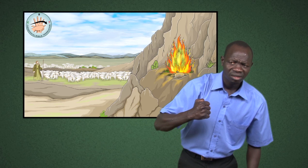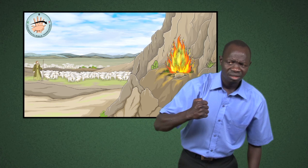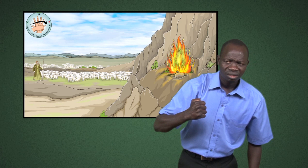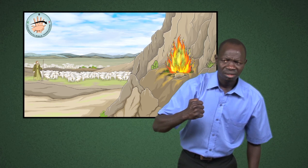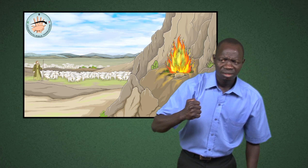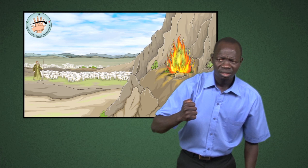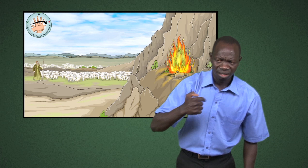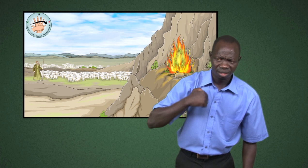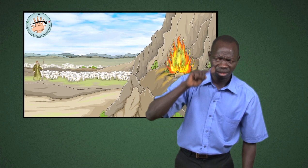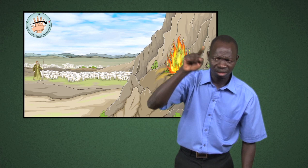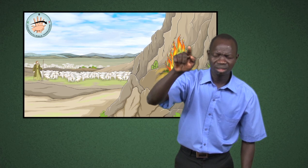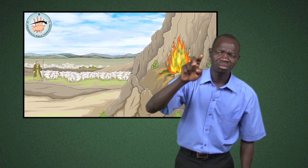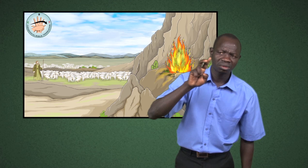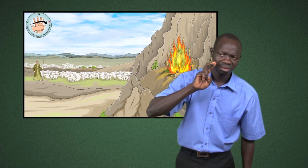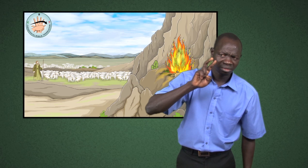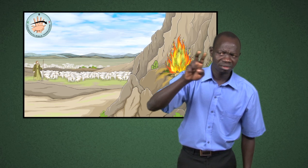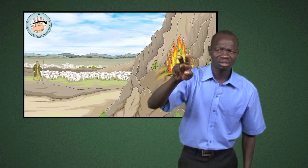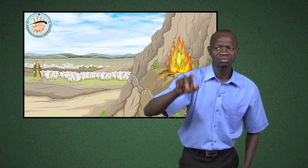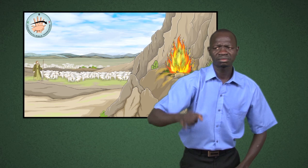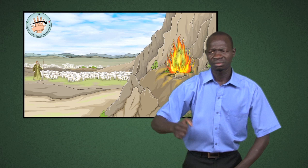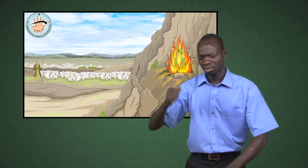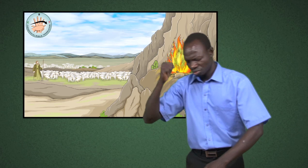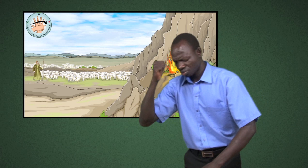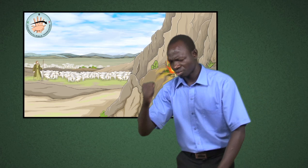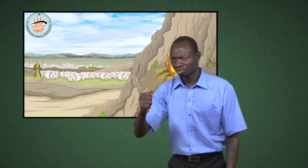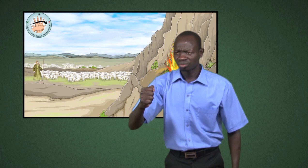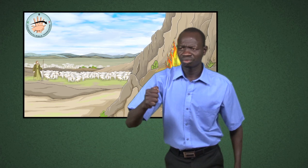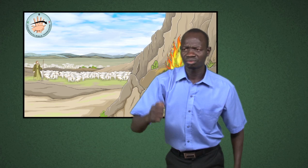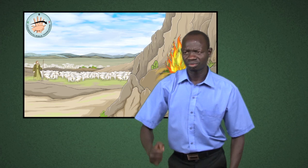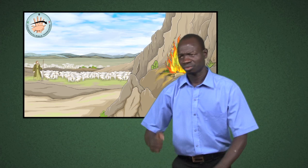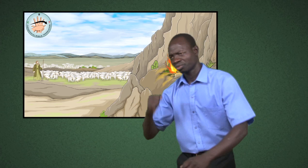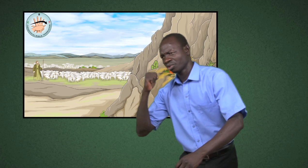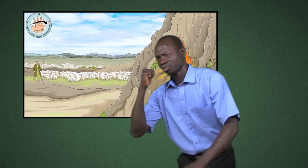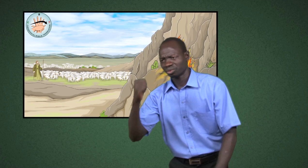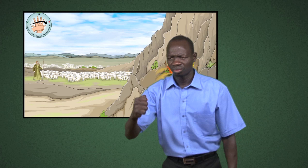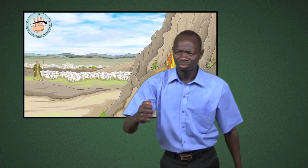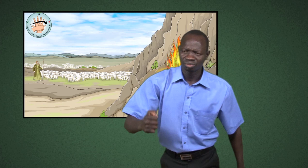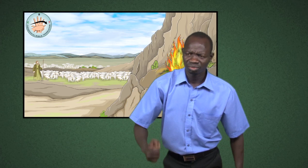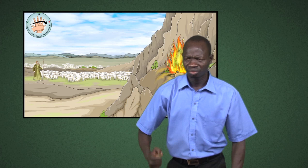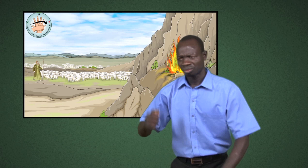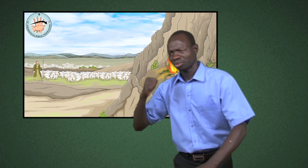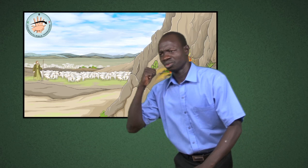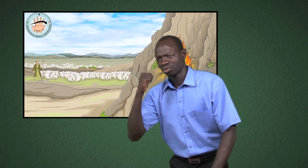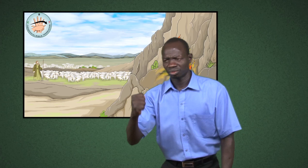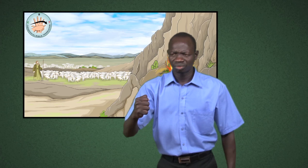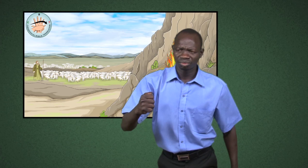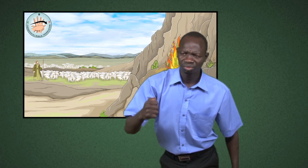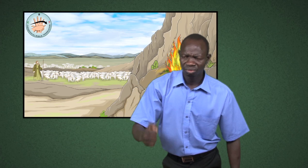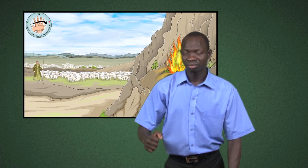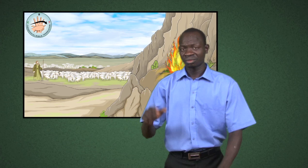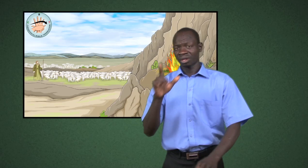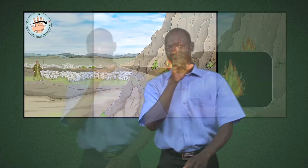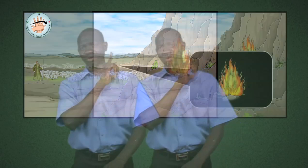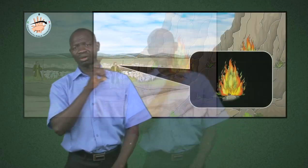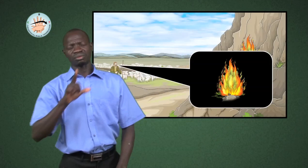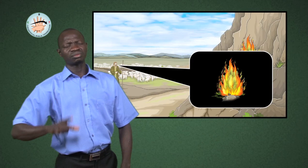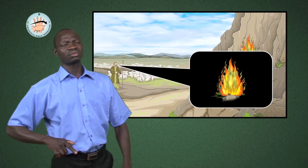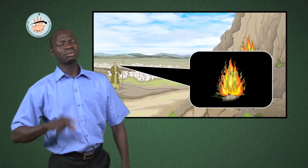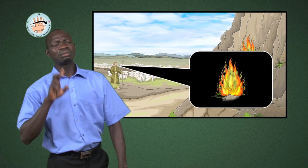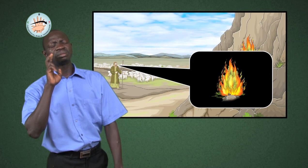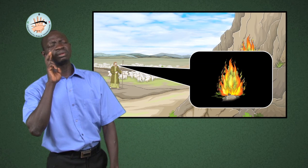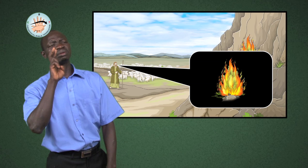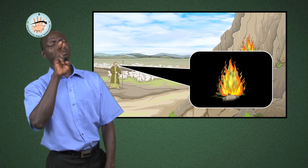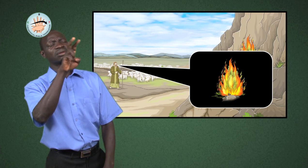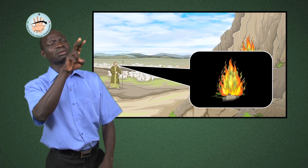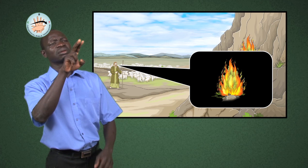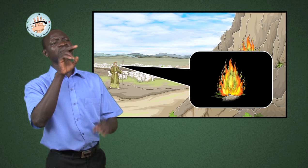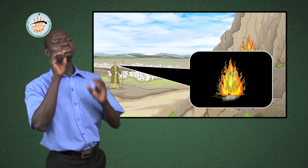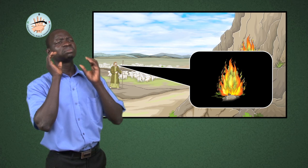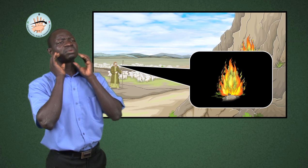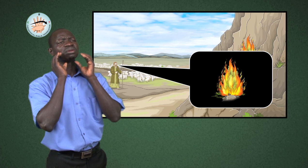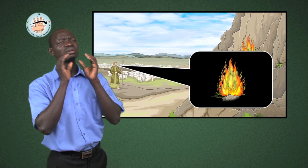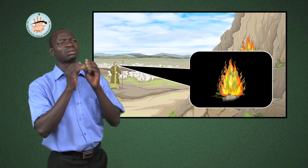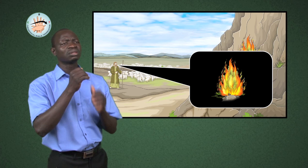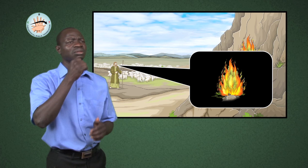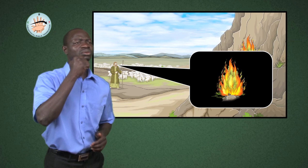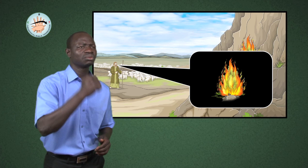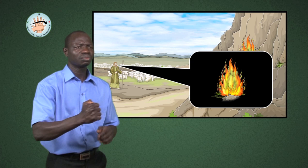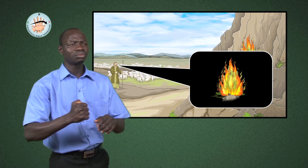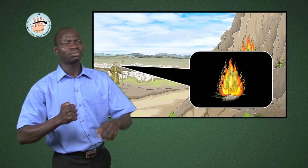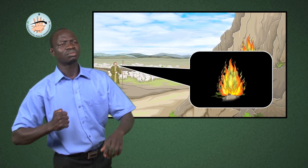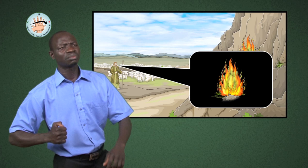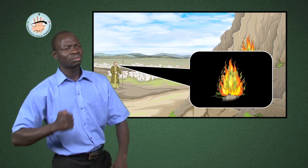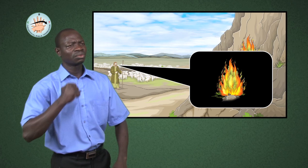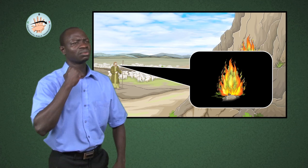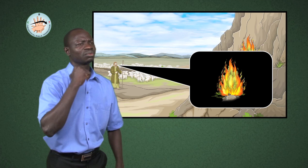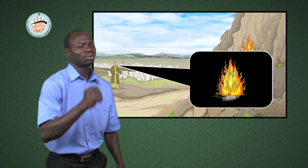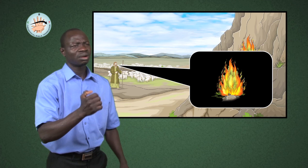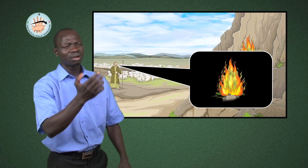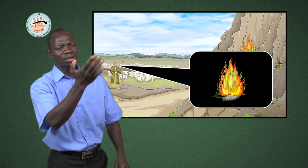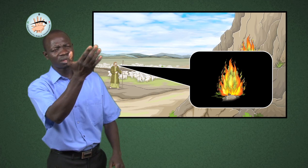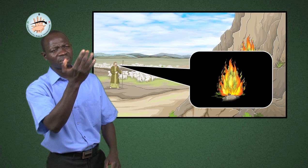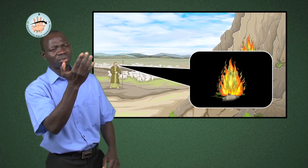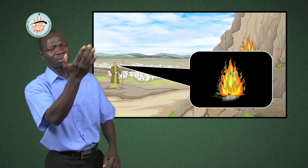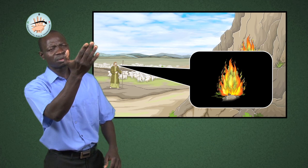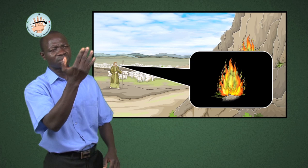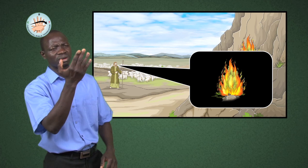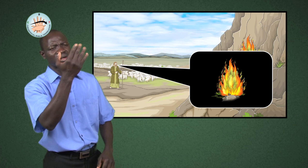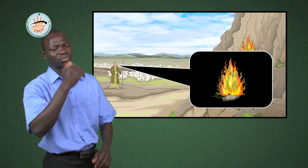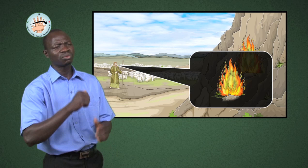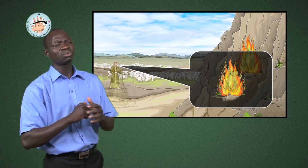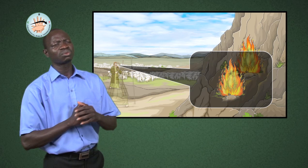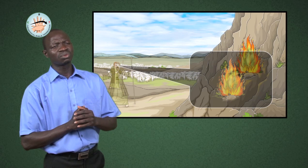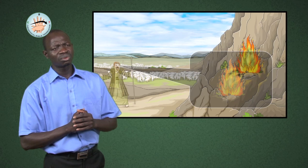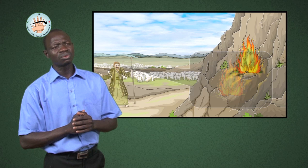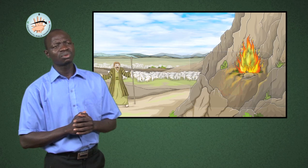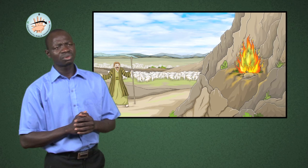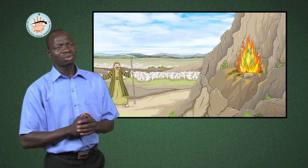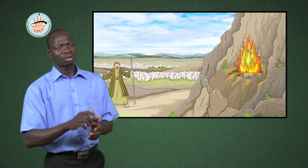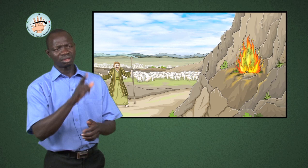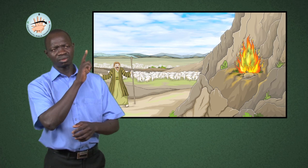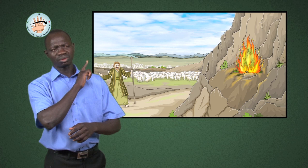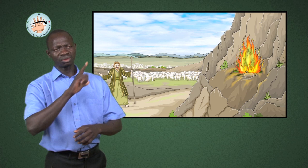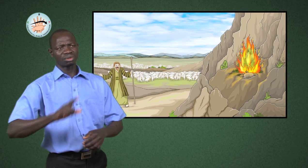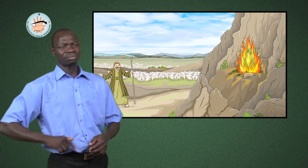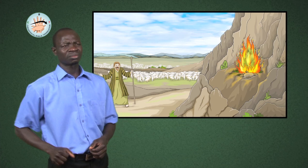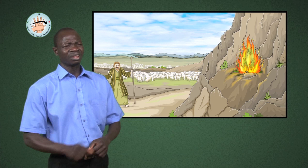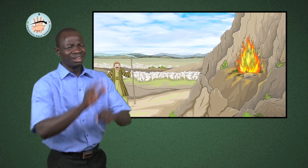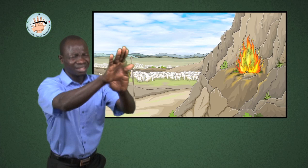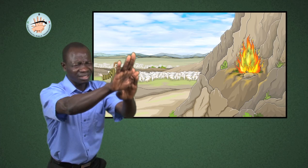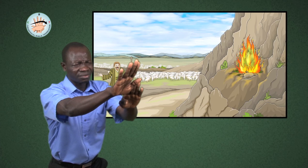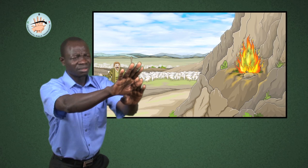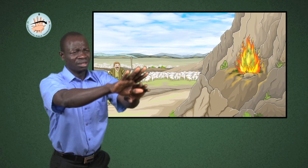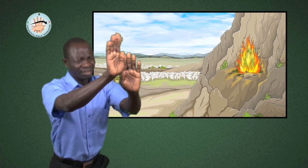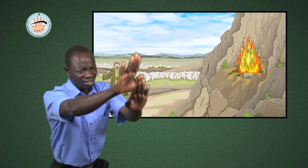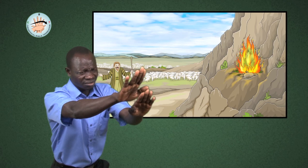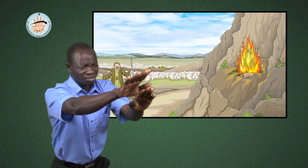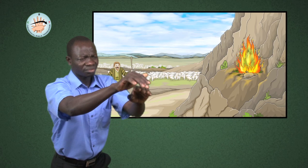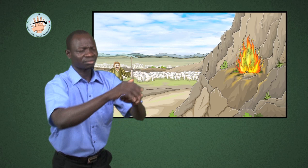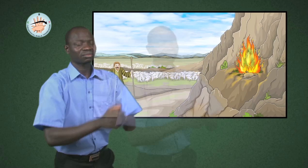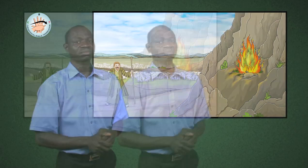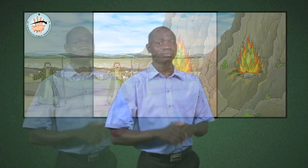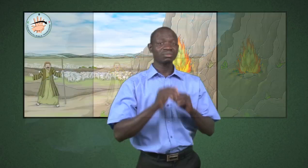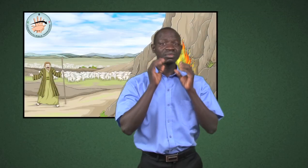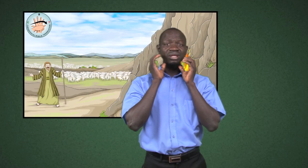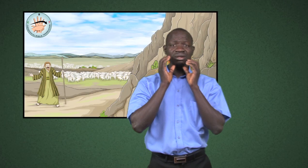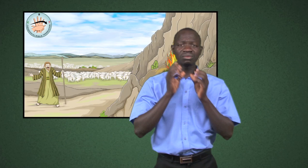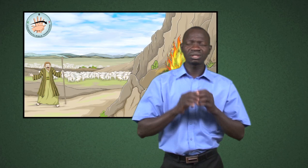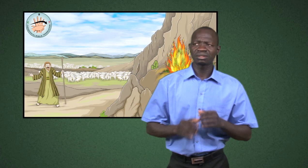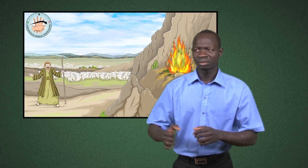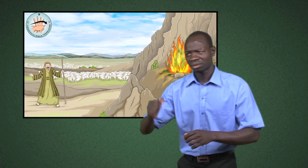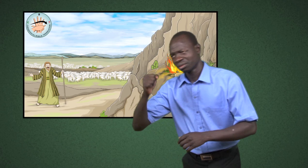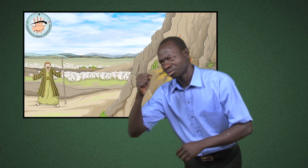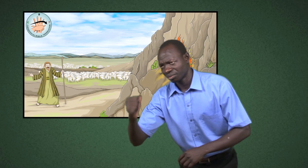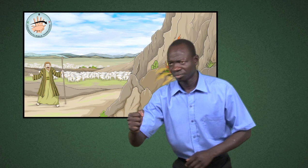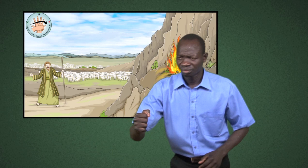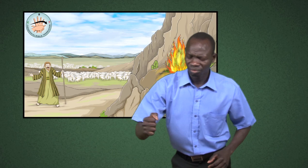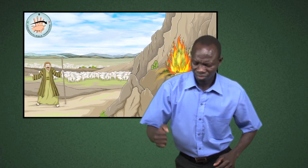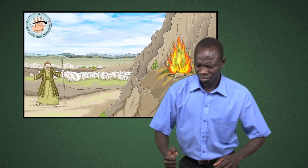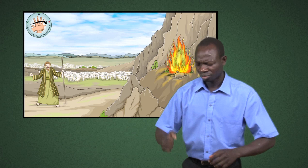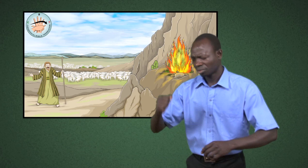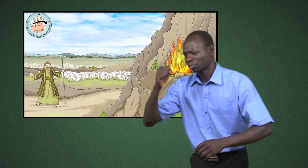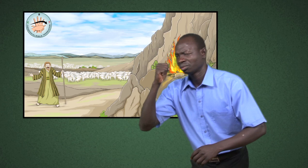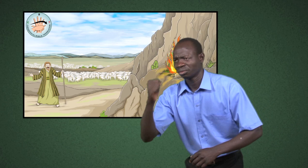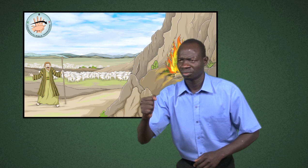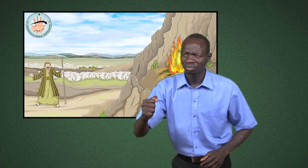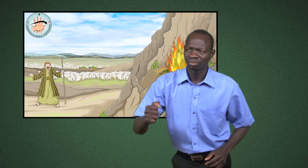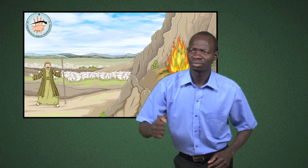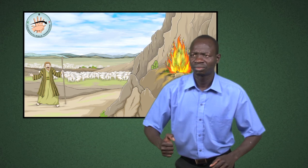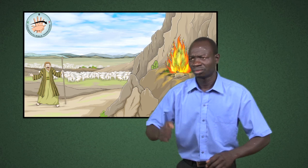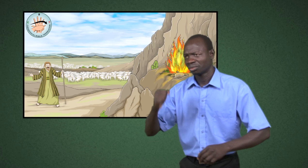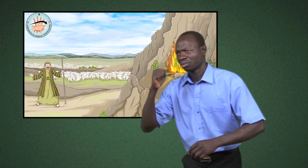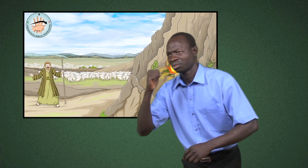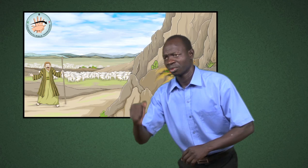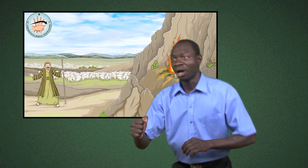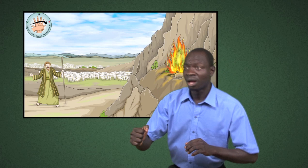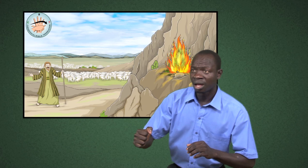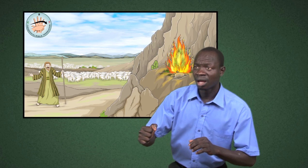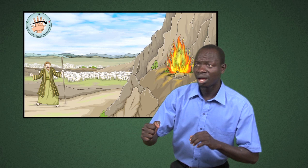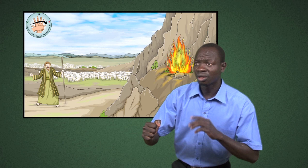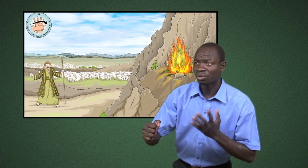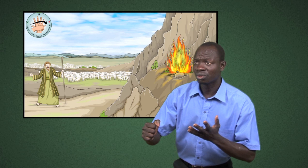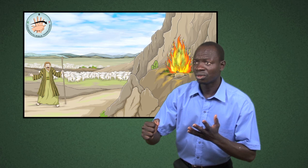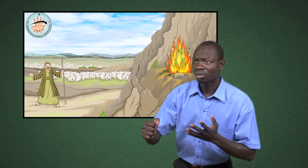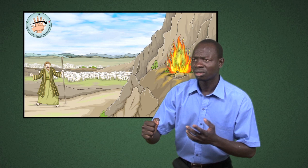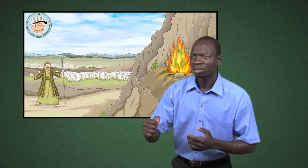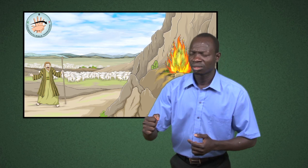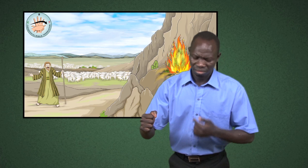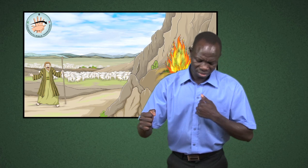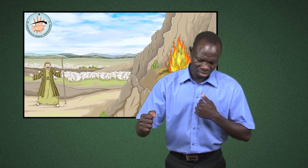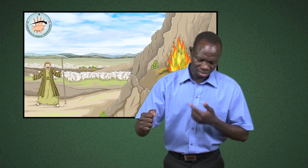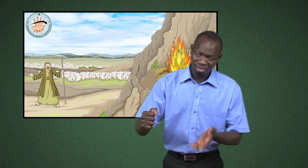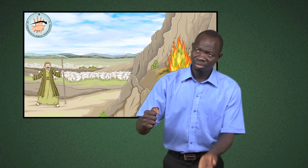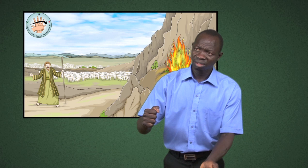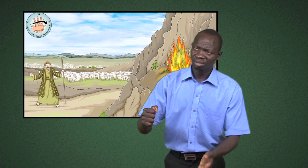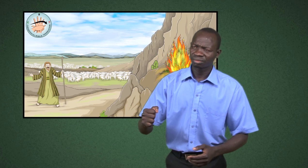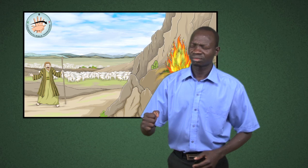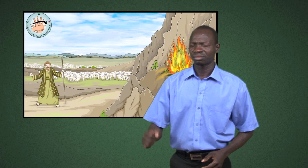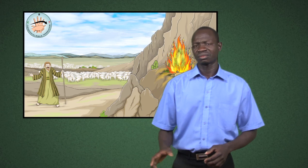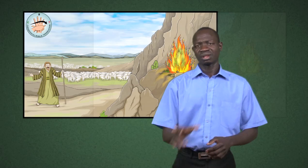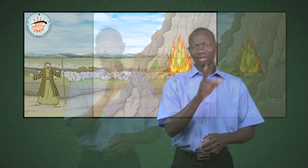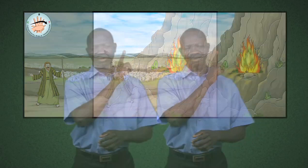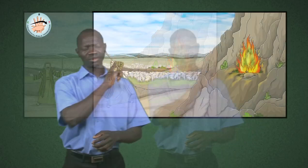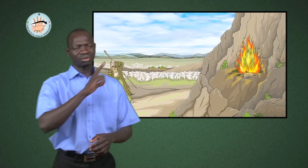So Moses thought, “I must go over and see this marvelous sight.